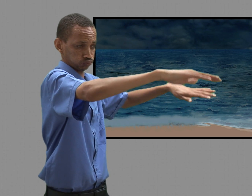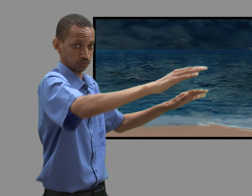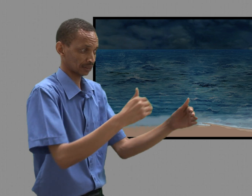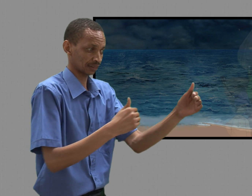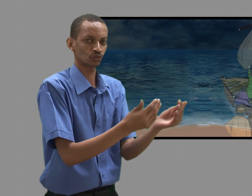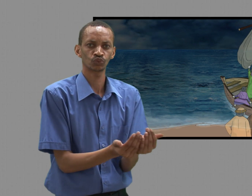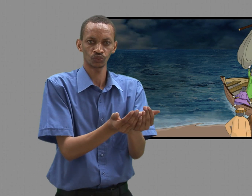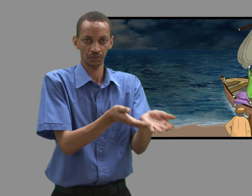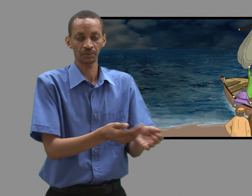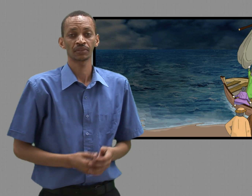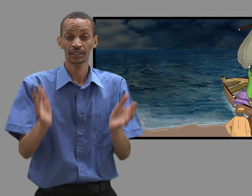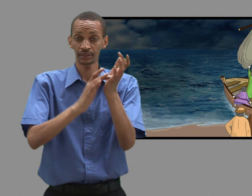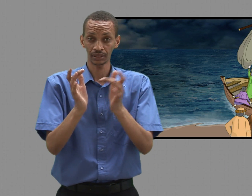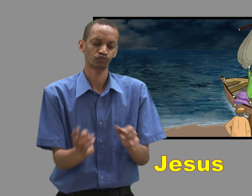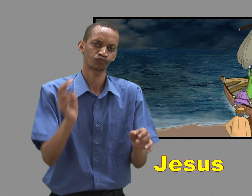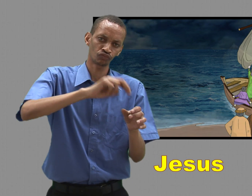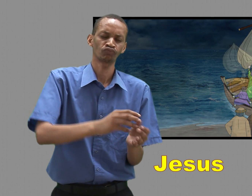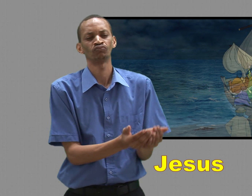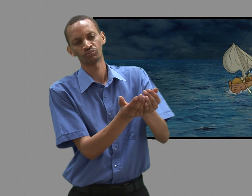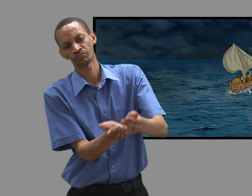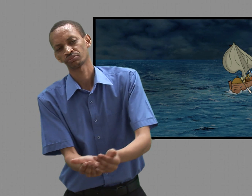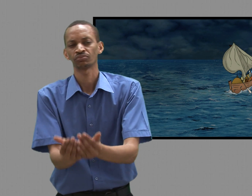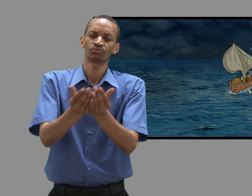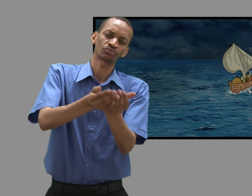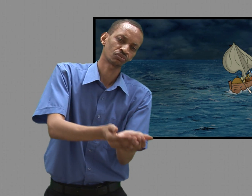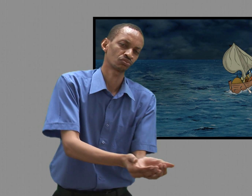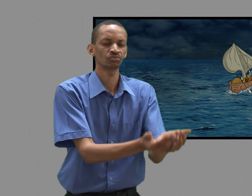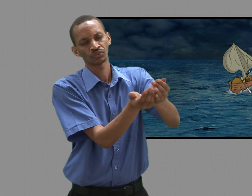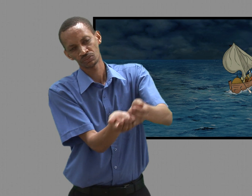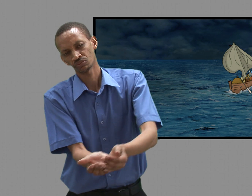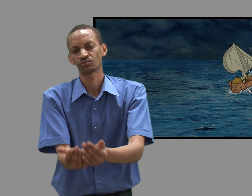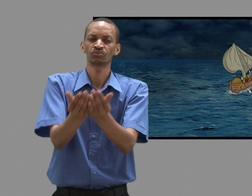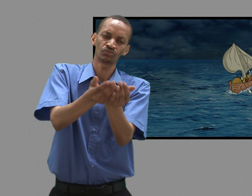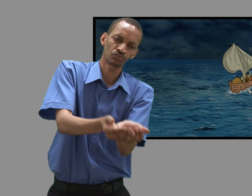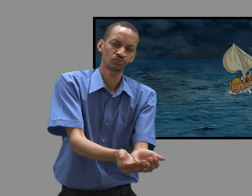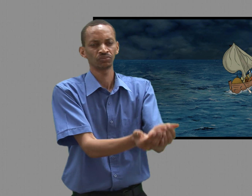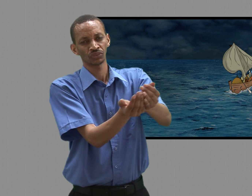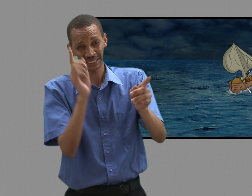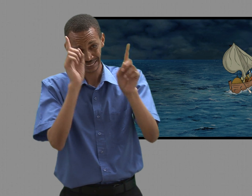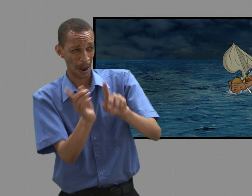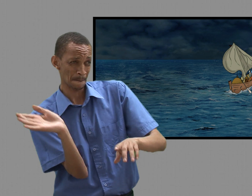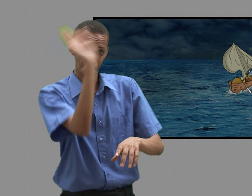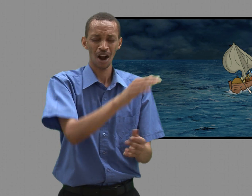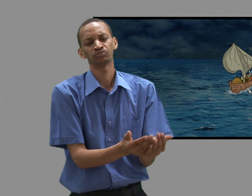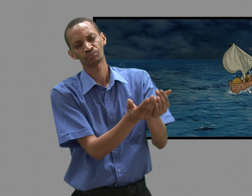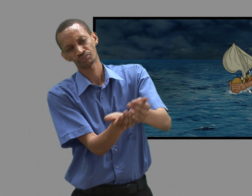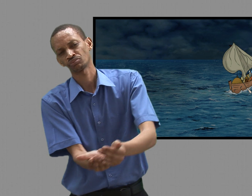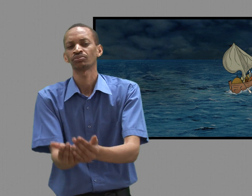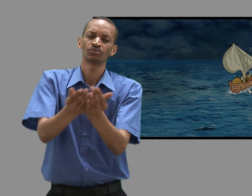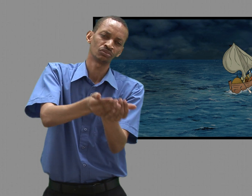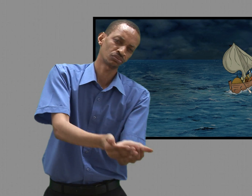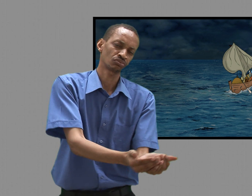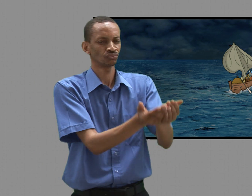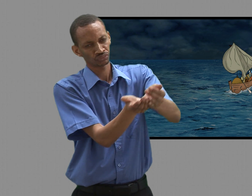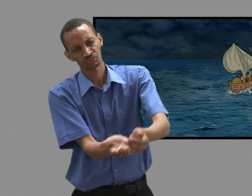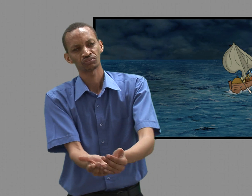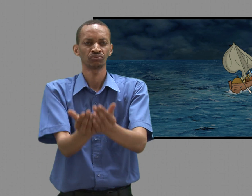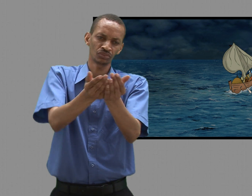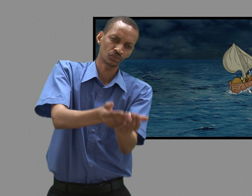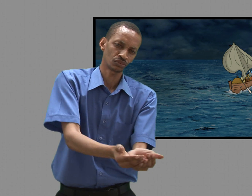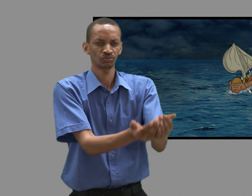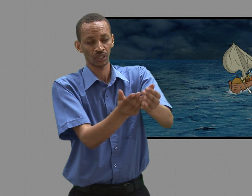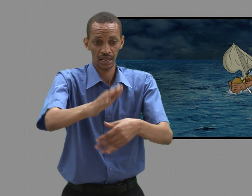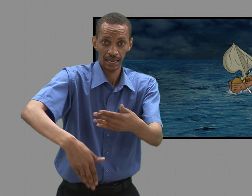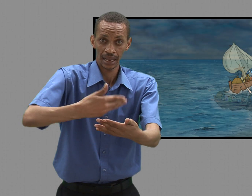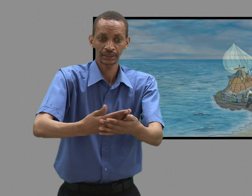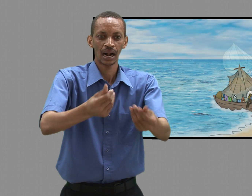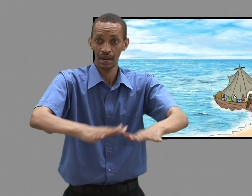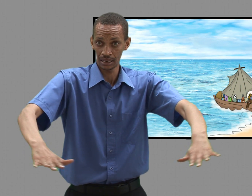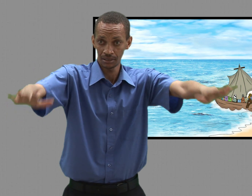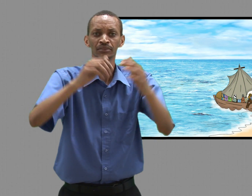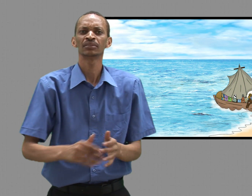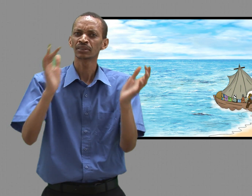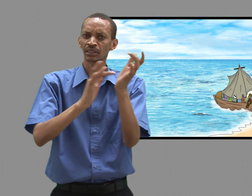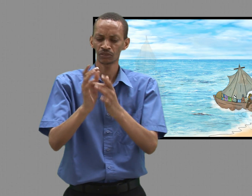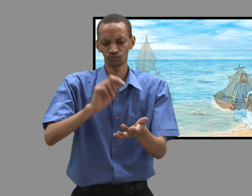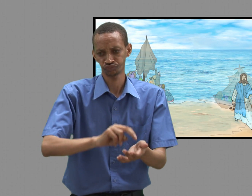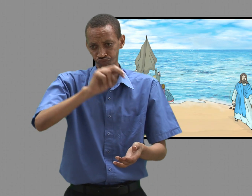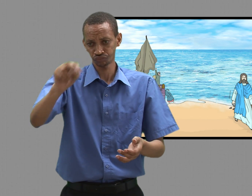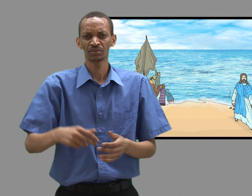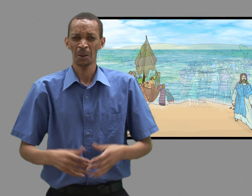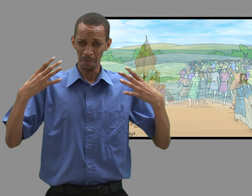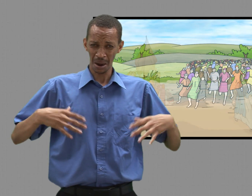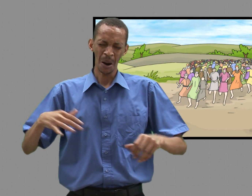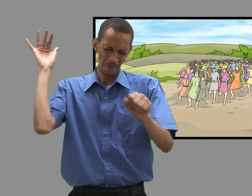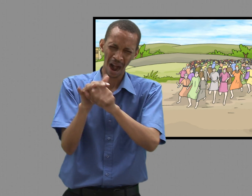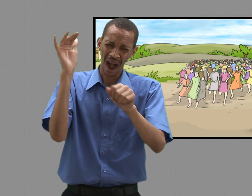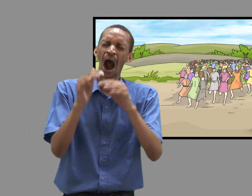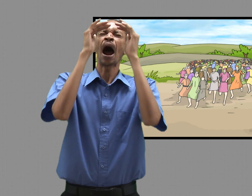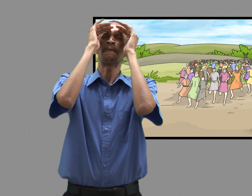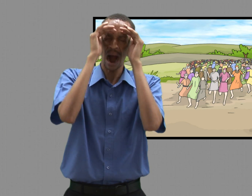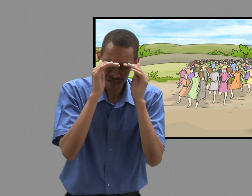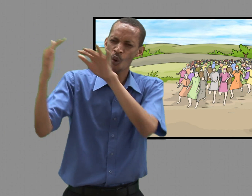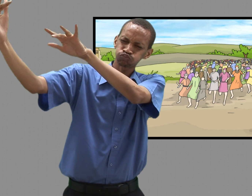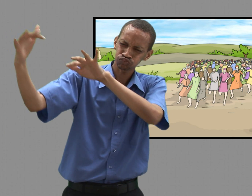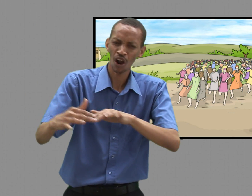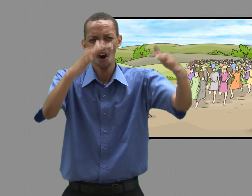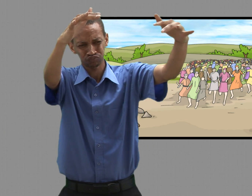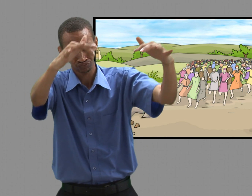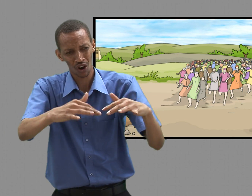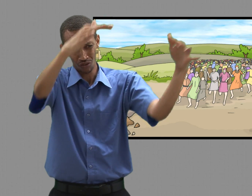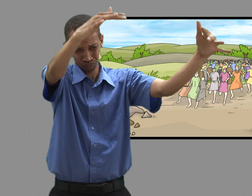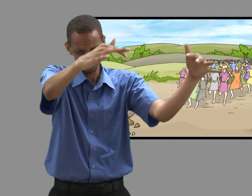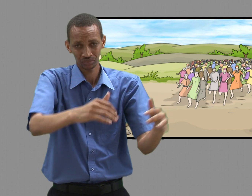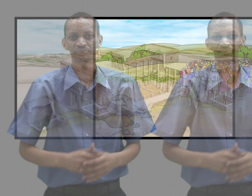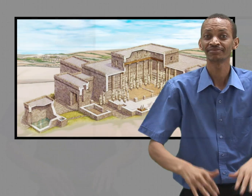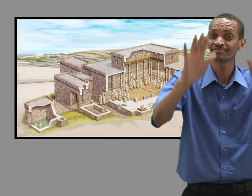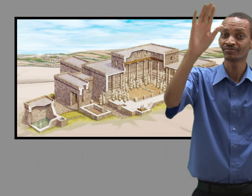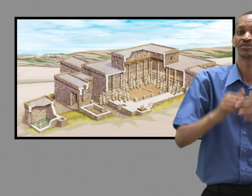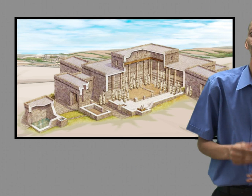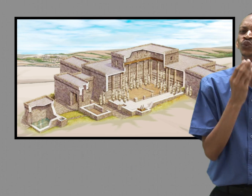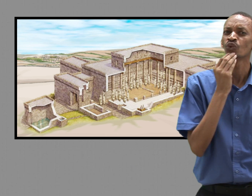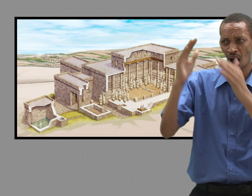When Jesus had again crossed by boat to the other side, a large crowd gathered around Him beside the sea.